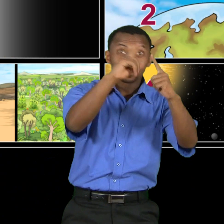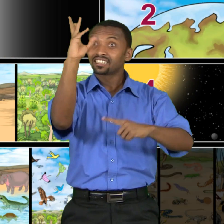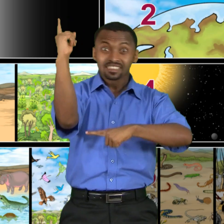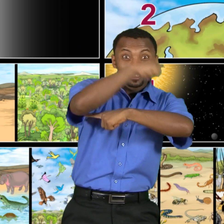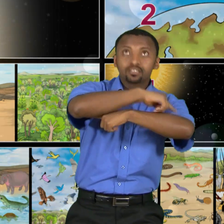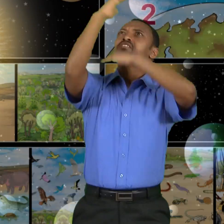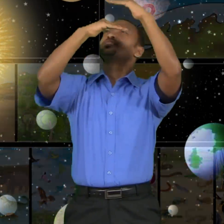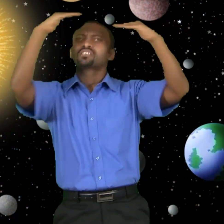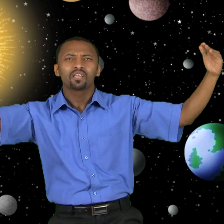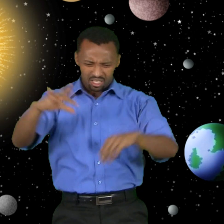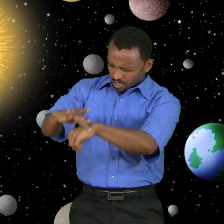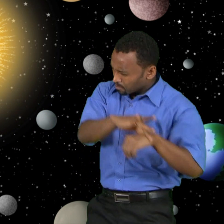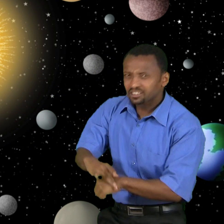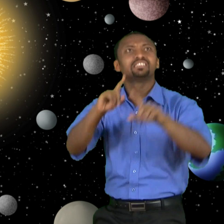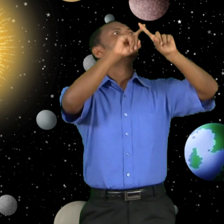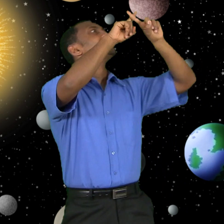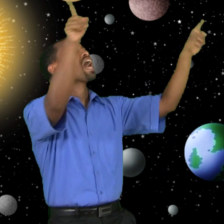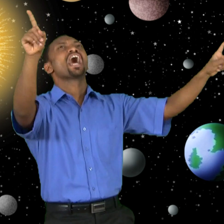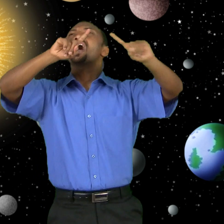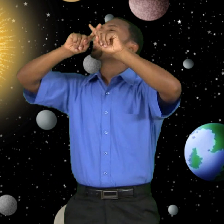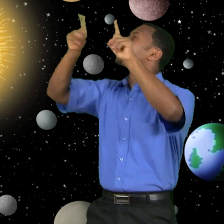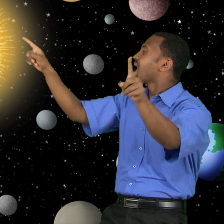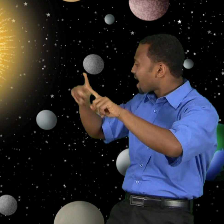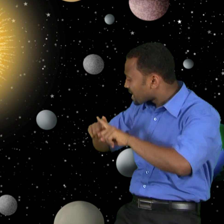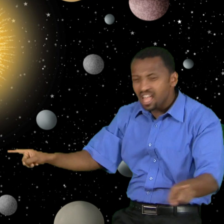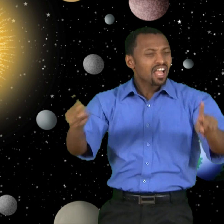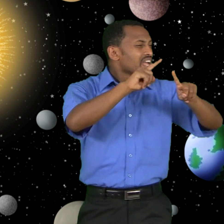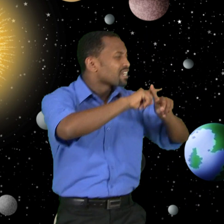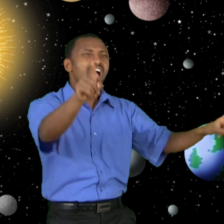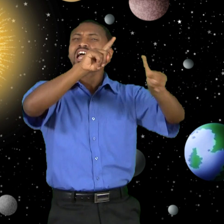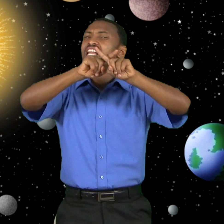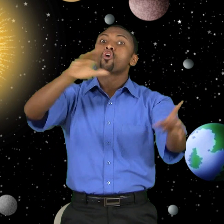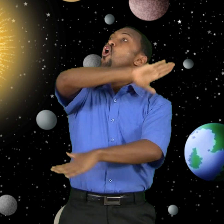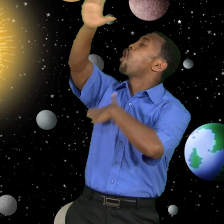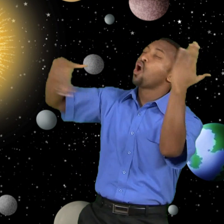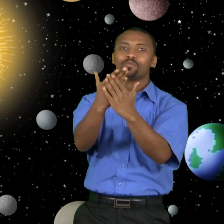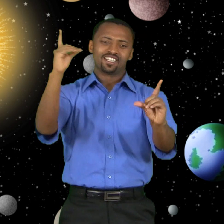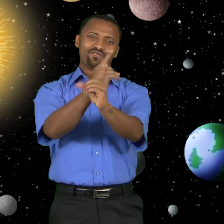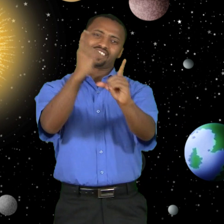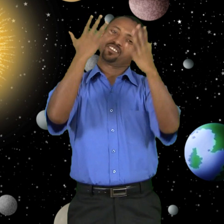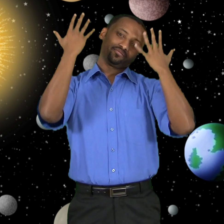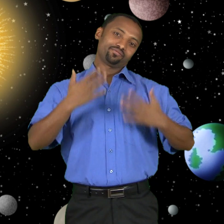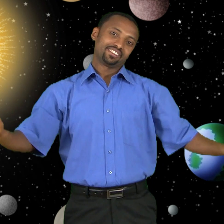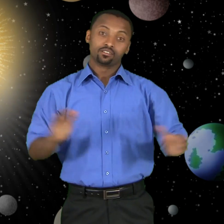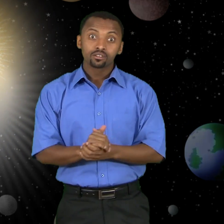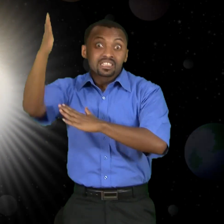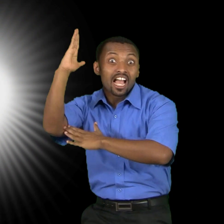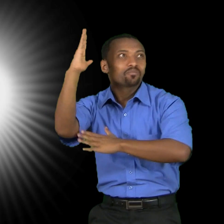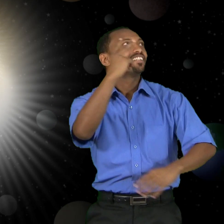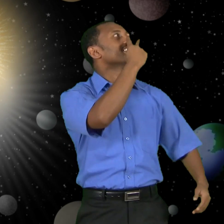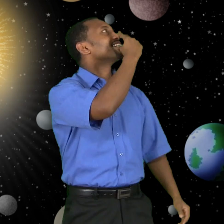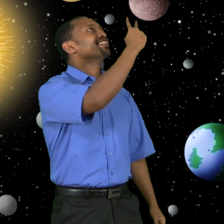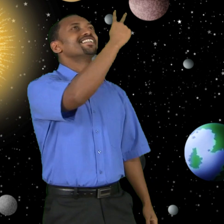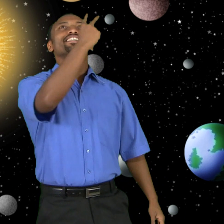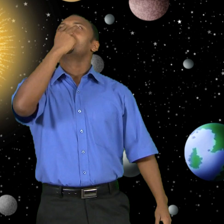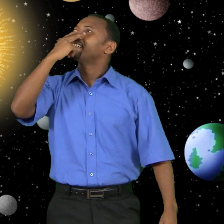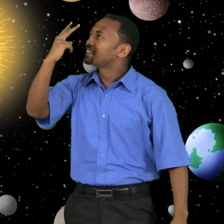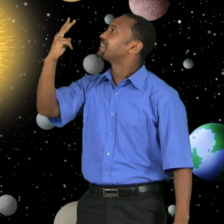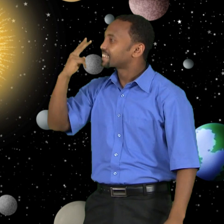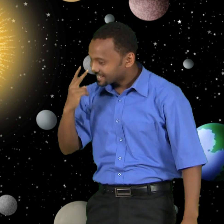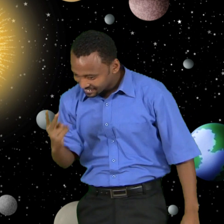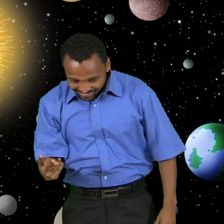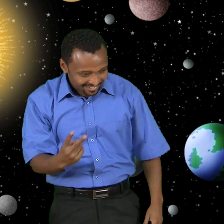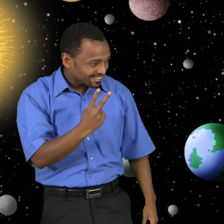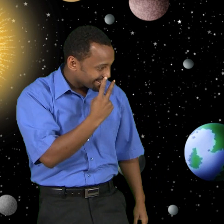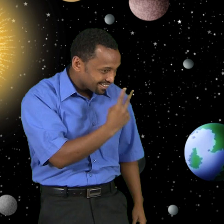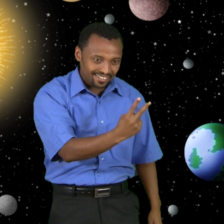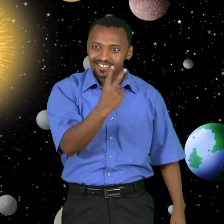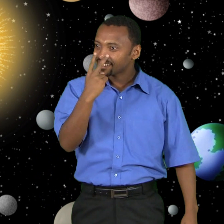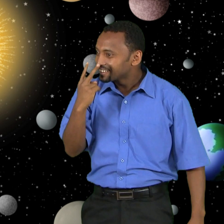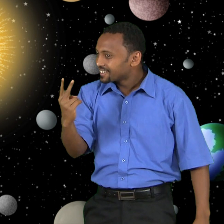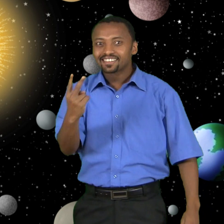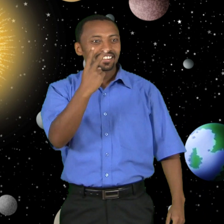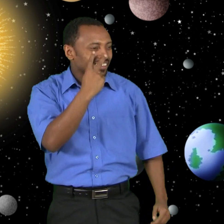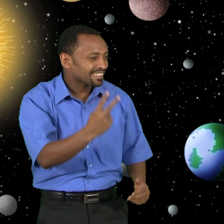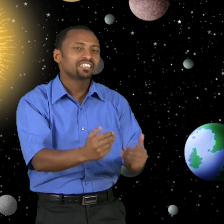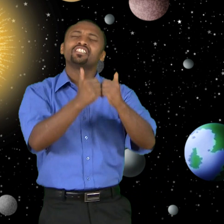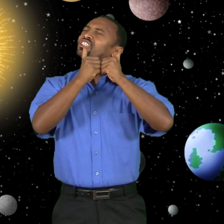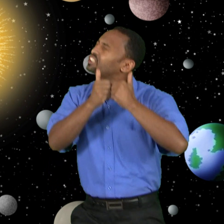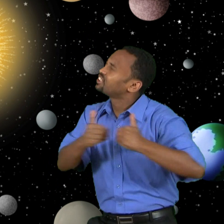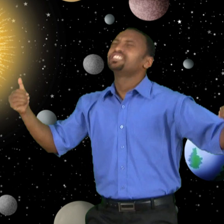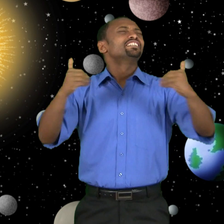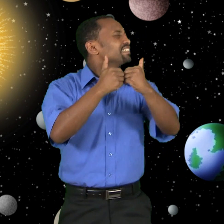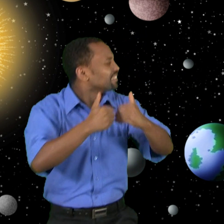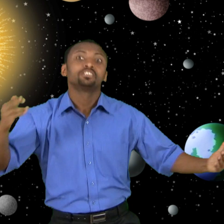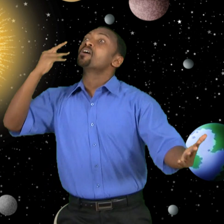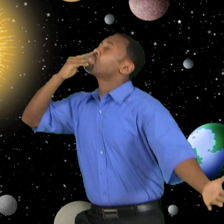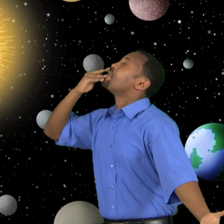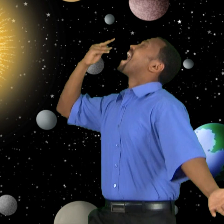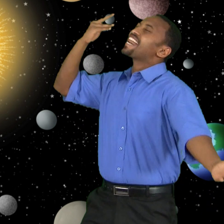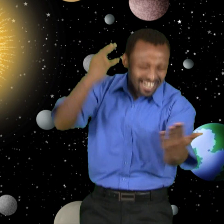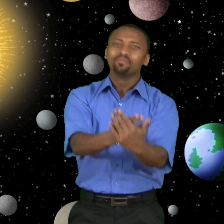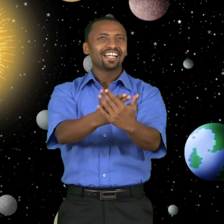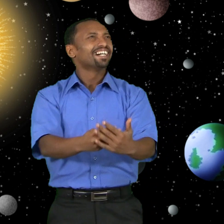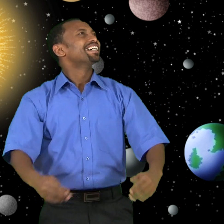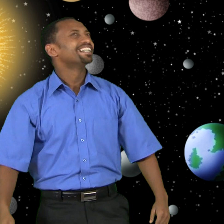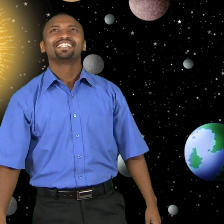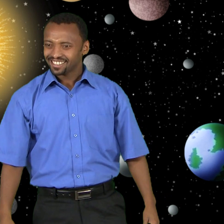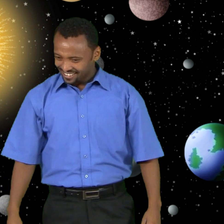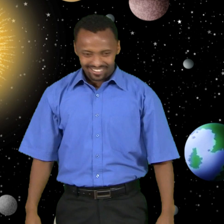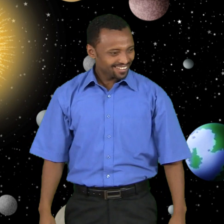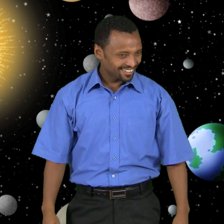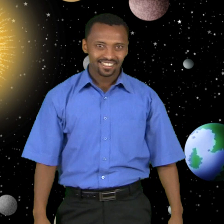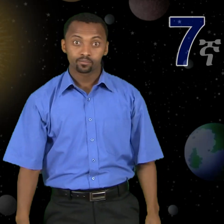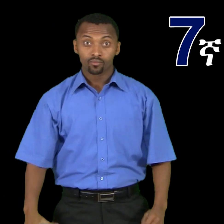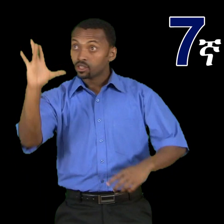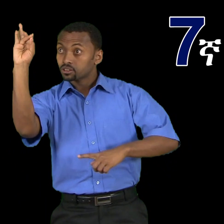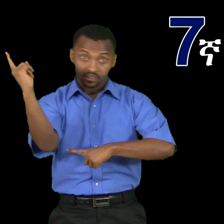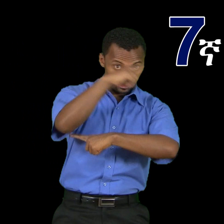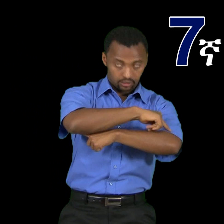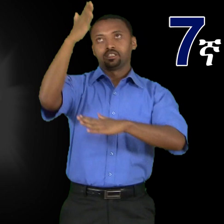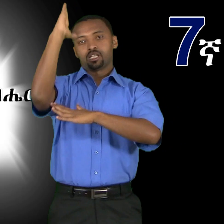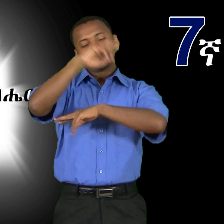Thus the heavens and the earth were completed in all their vast array.